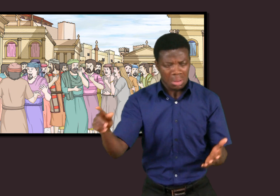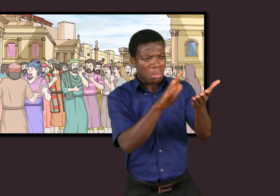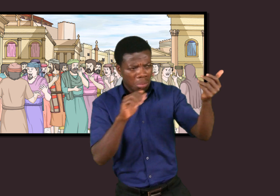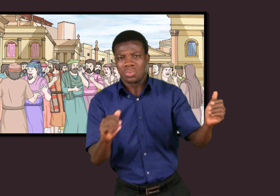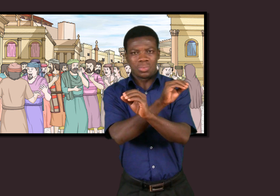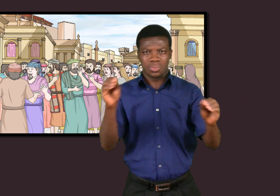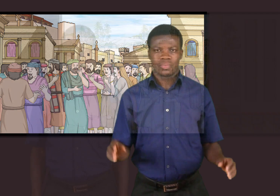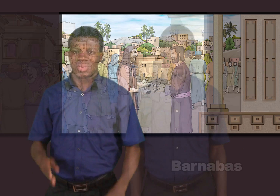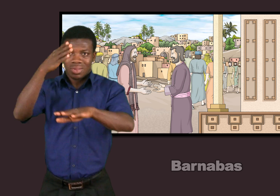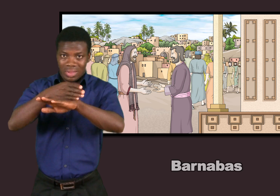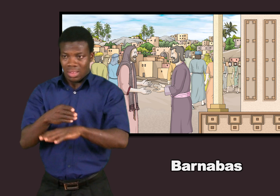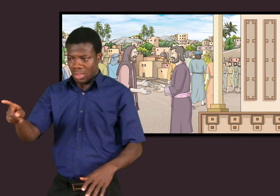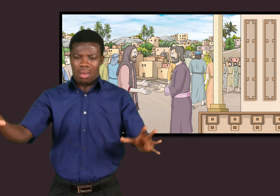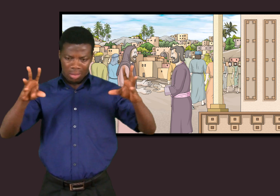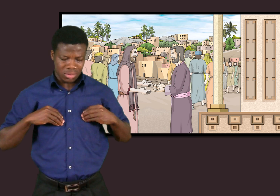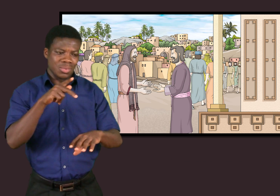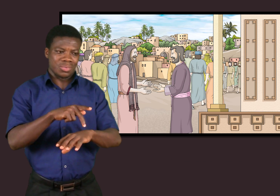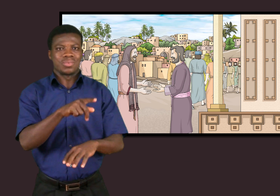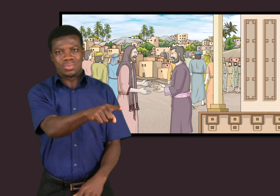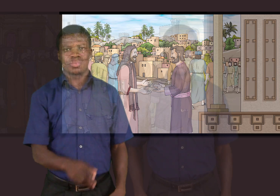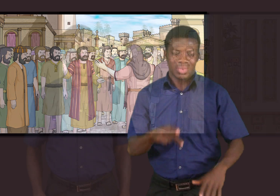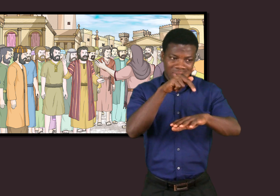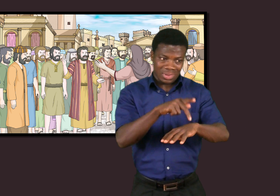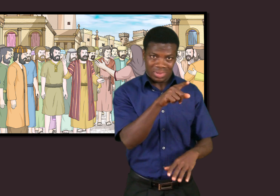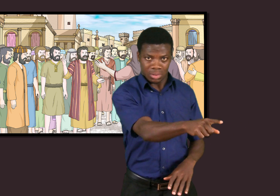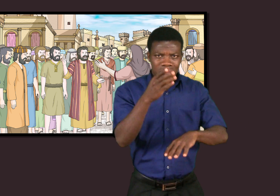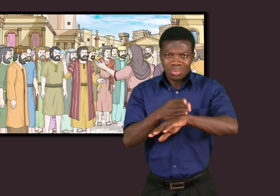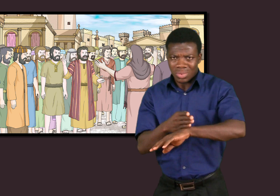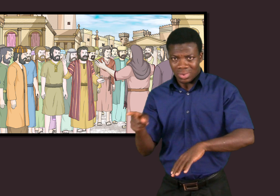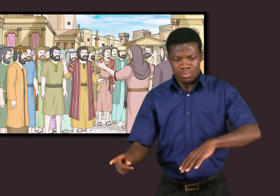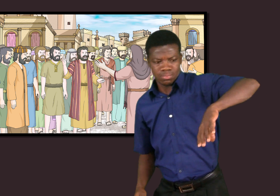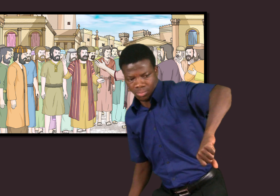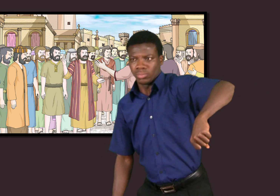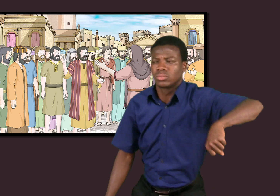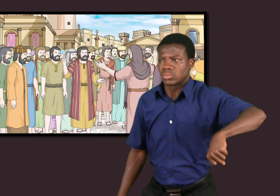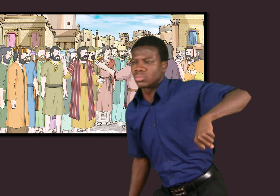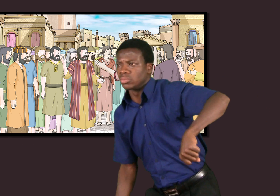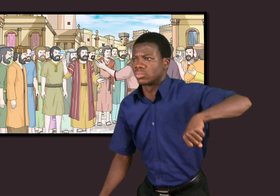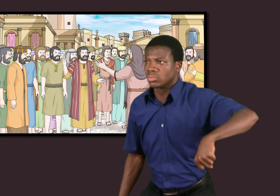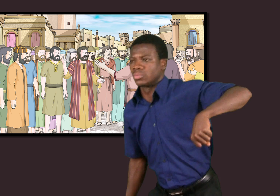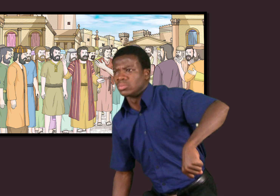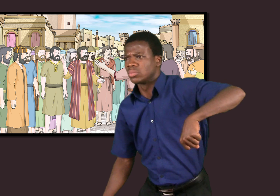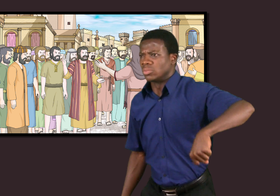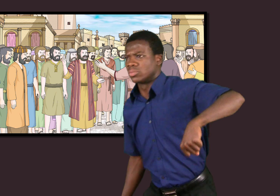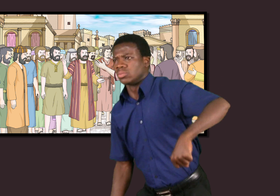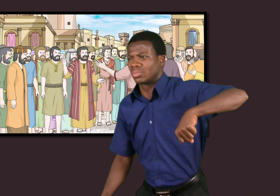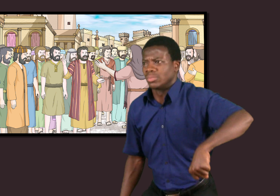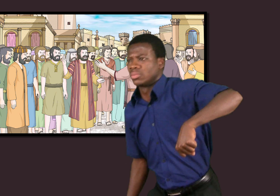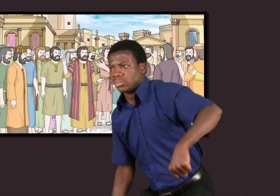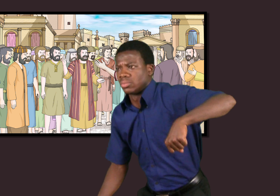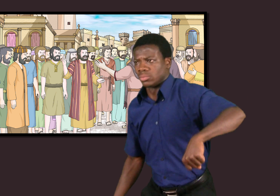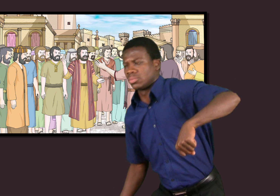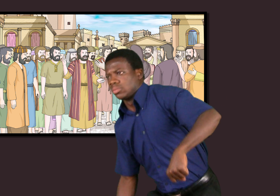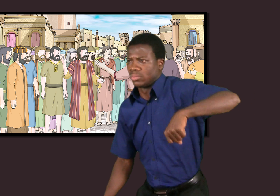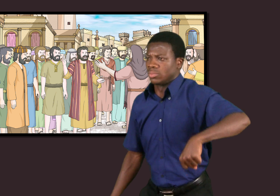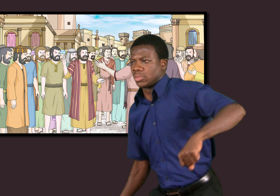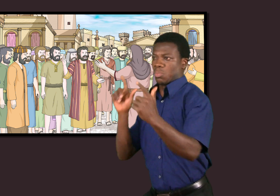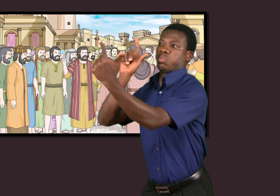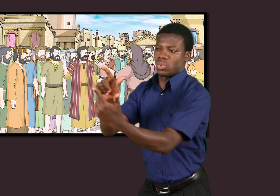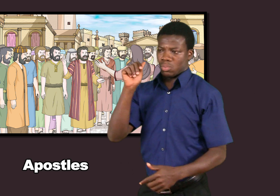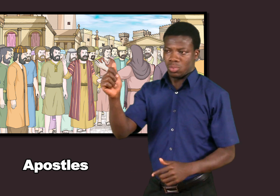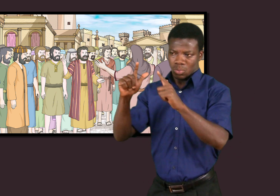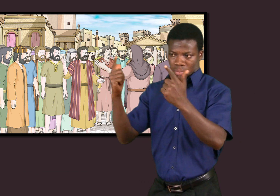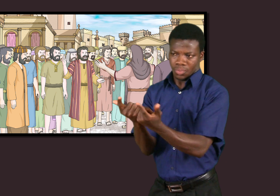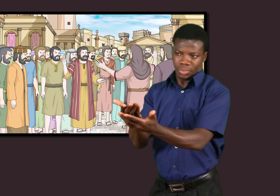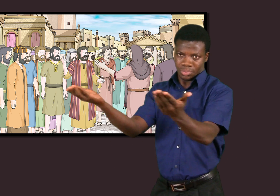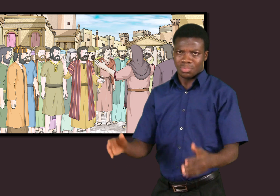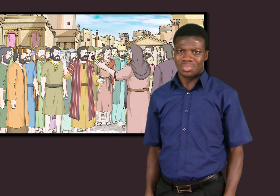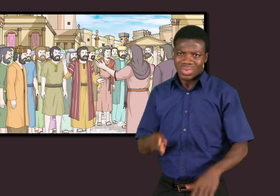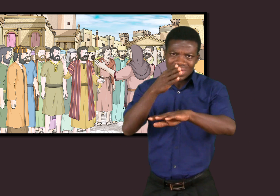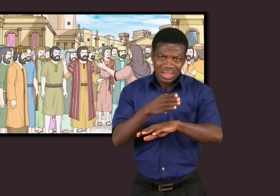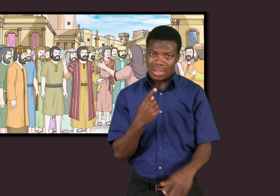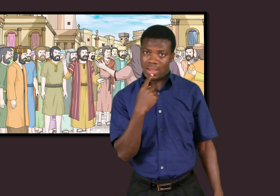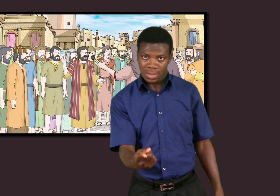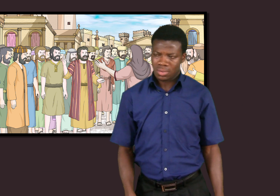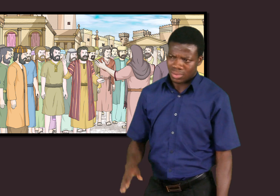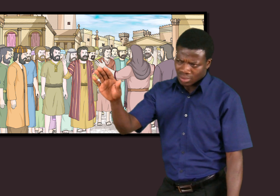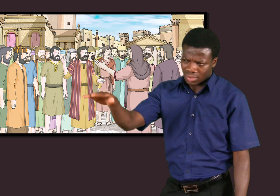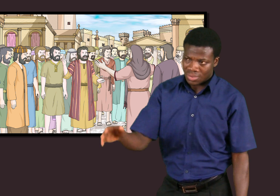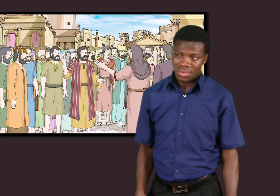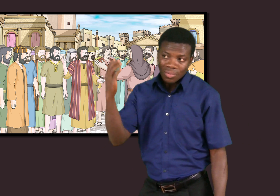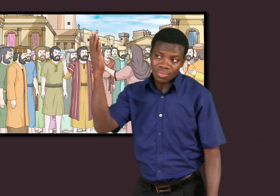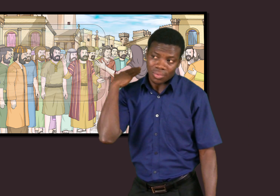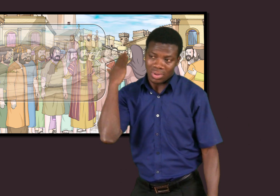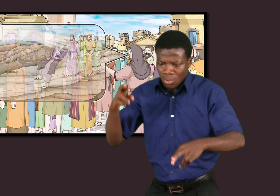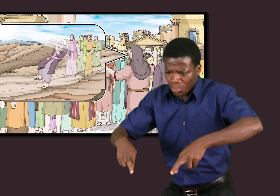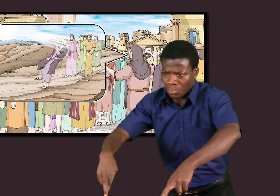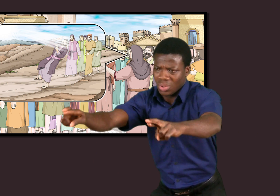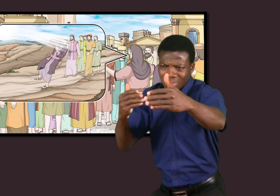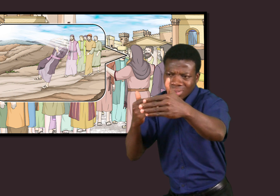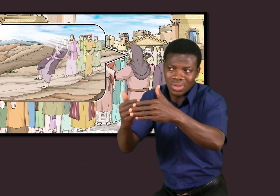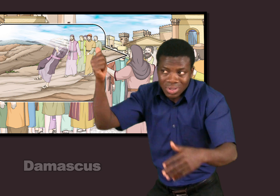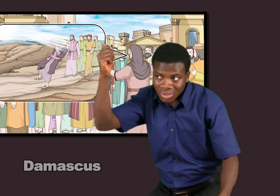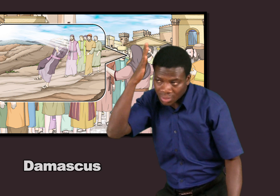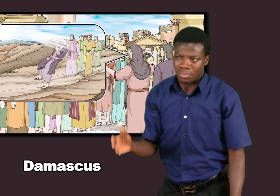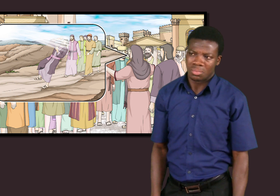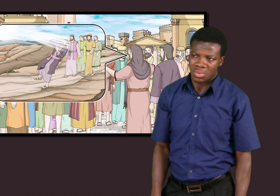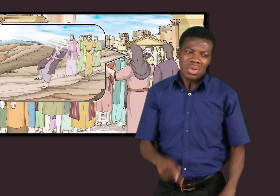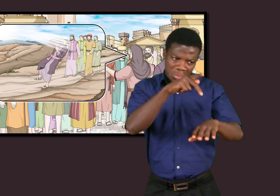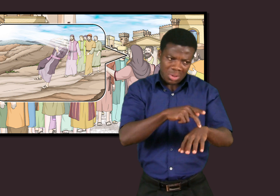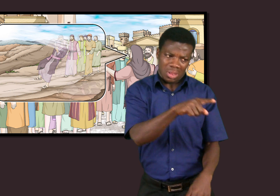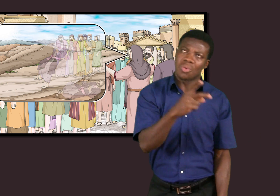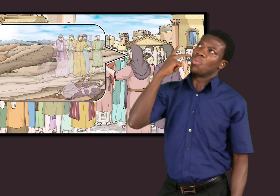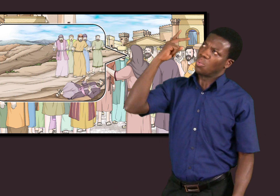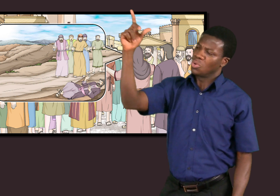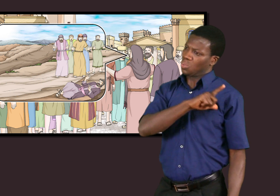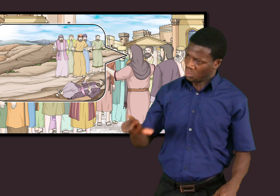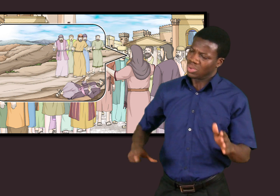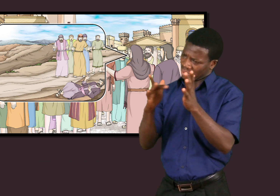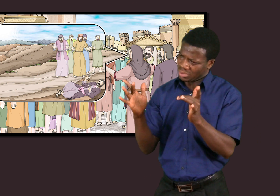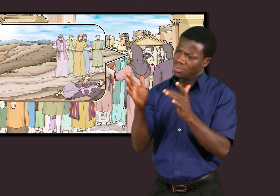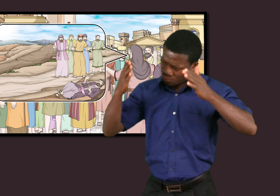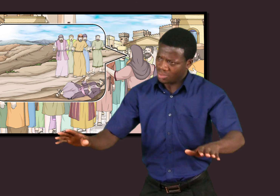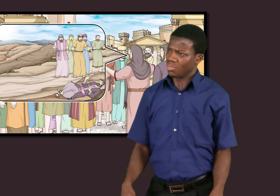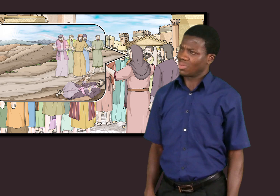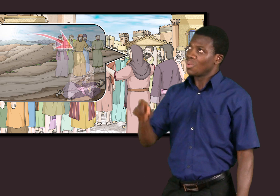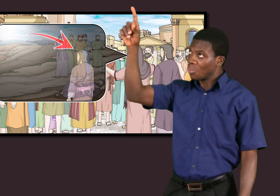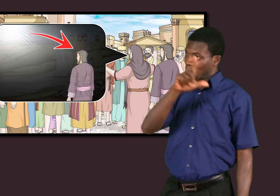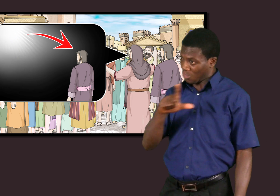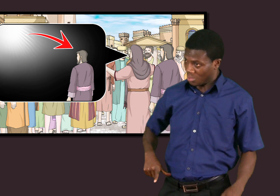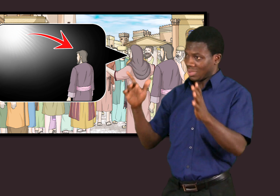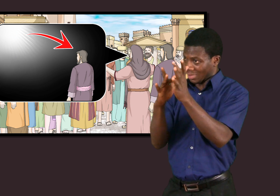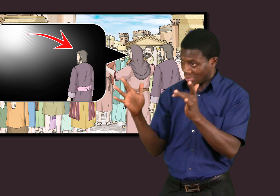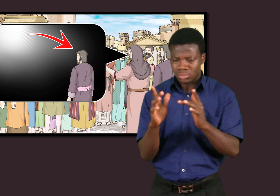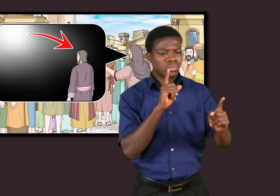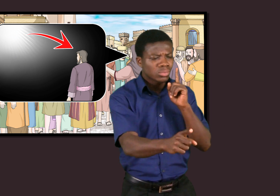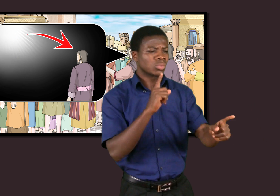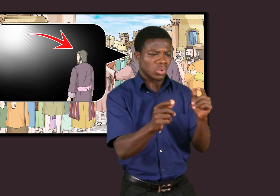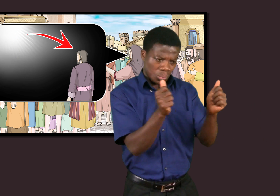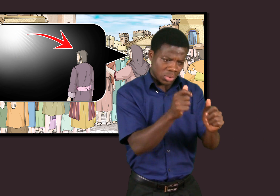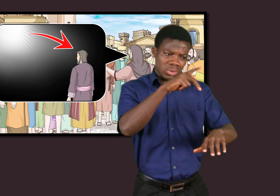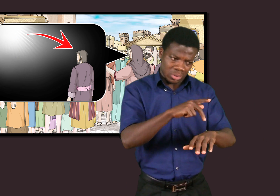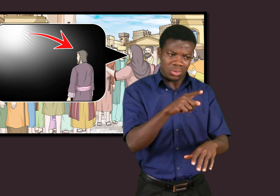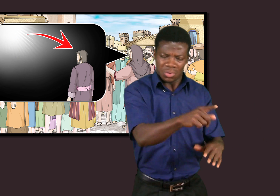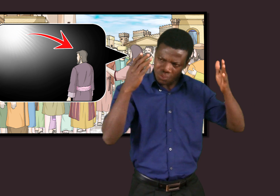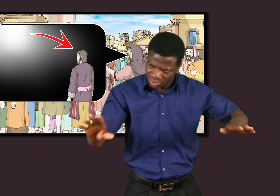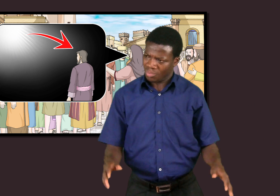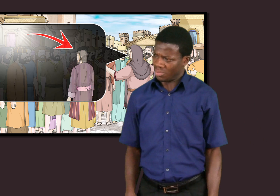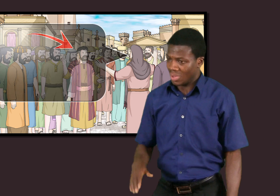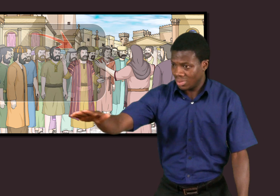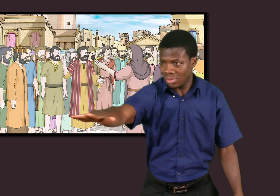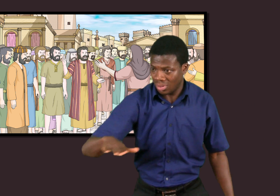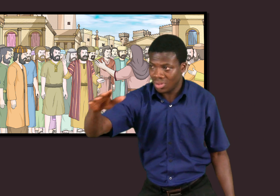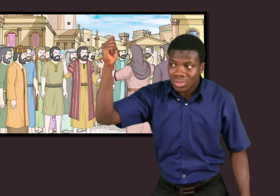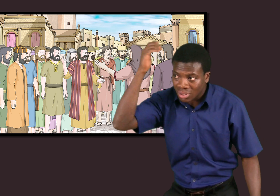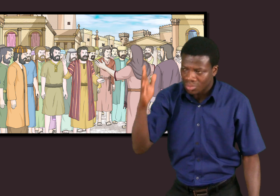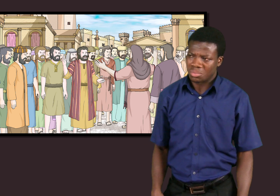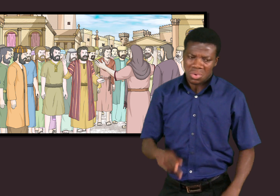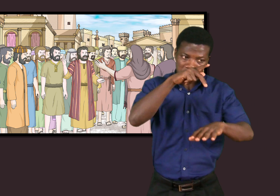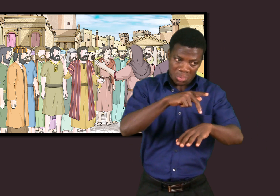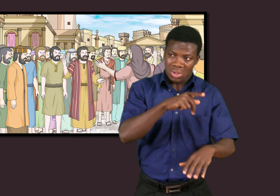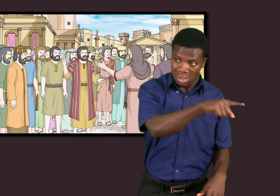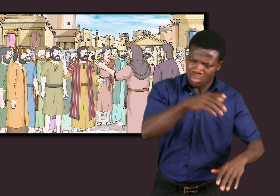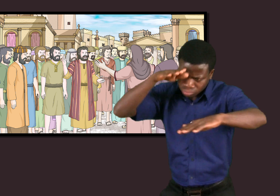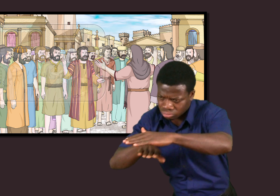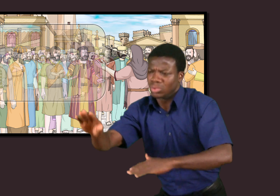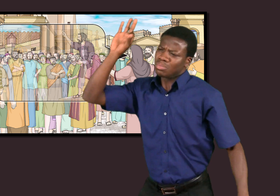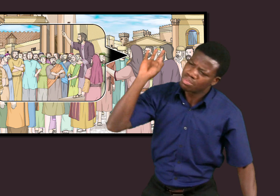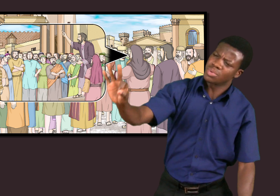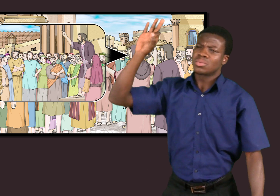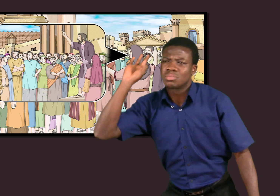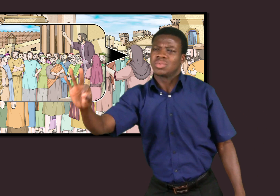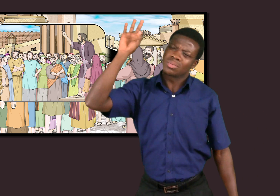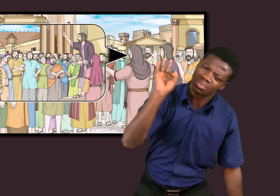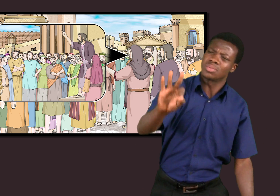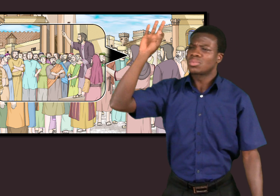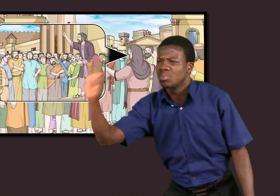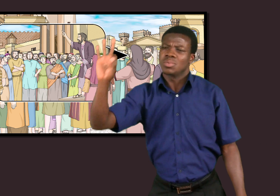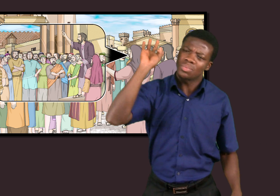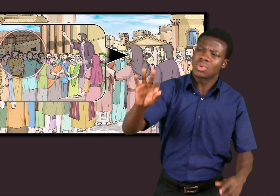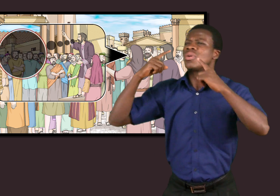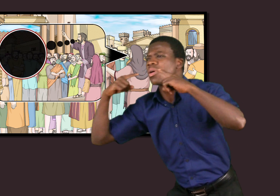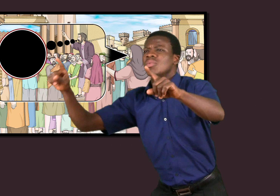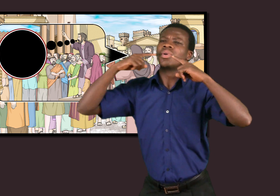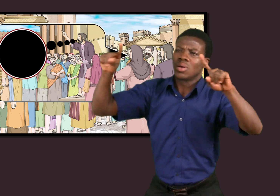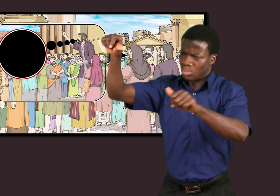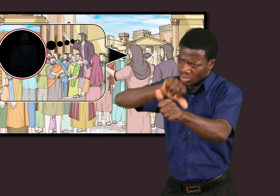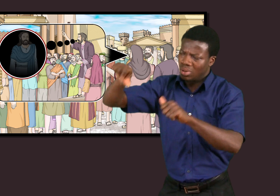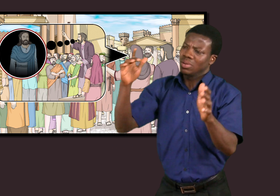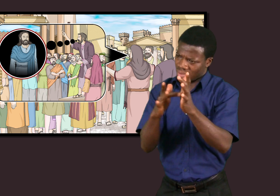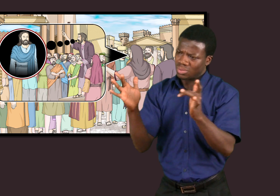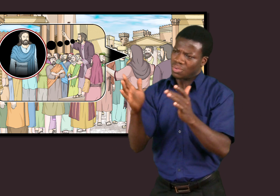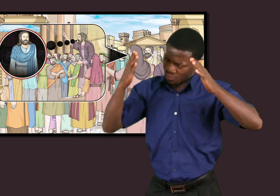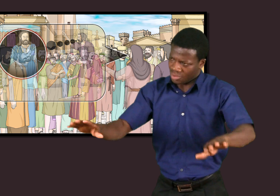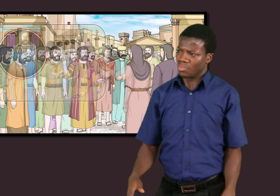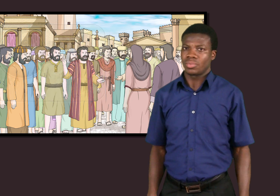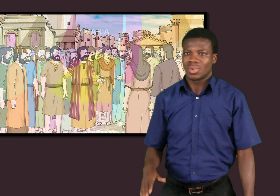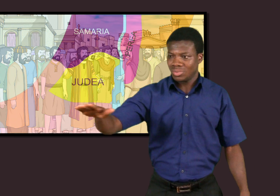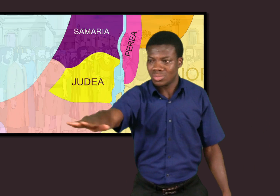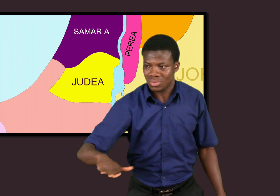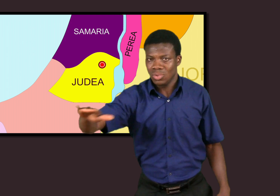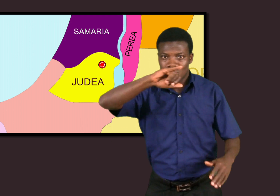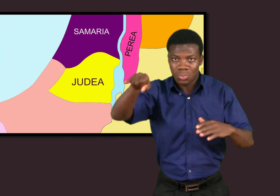Then Barnabas brought him to the apostles and described how Saul had seen the Lord, who spoke to him on the road to Damascus, and how Saul had spoken boldly in that city in the name of Jesus.